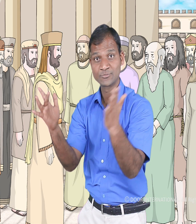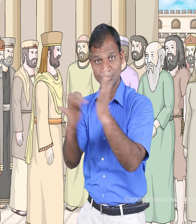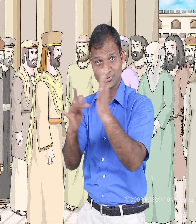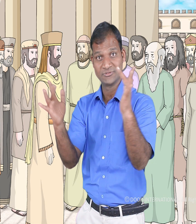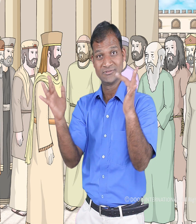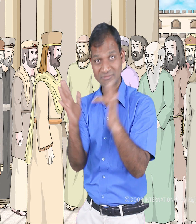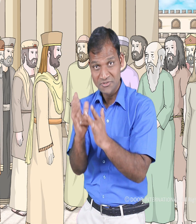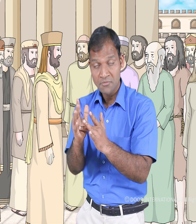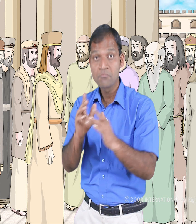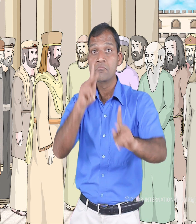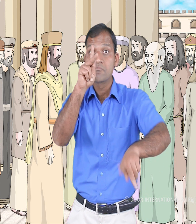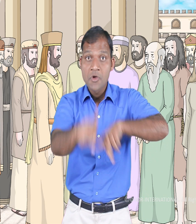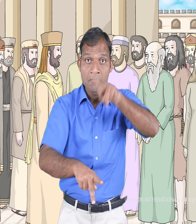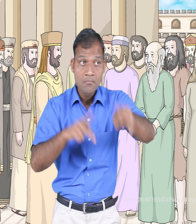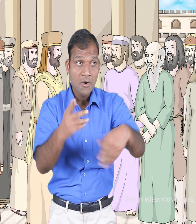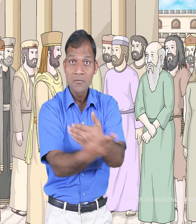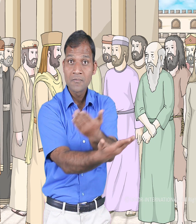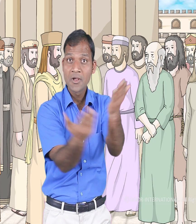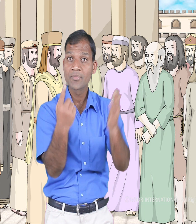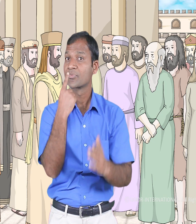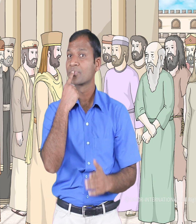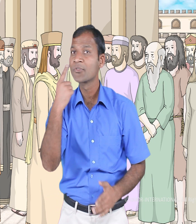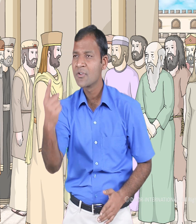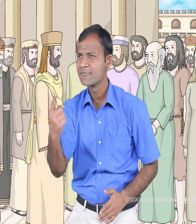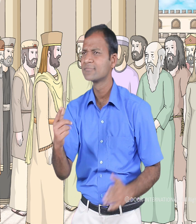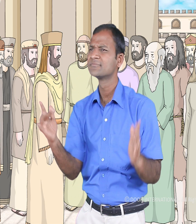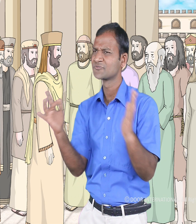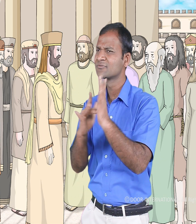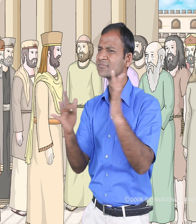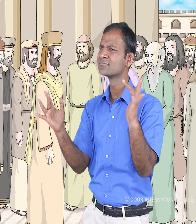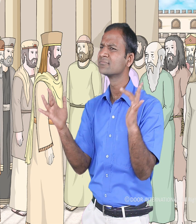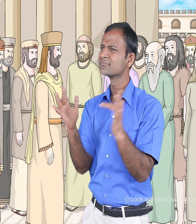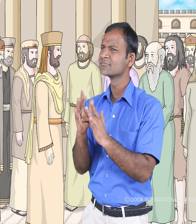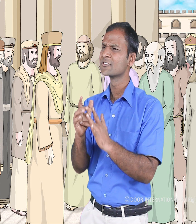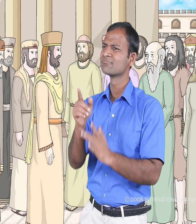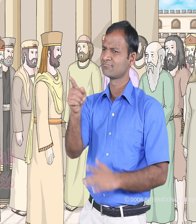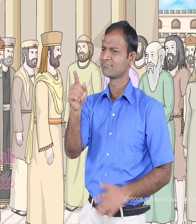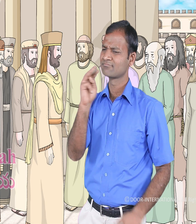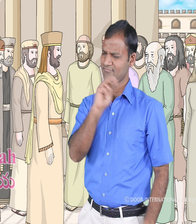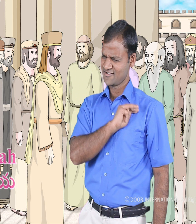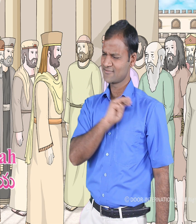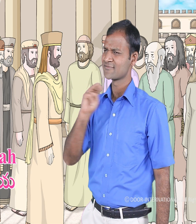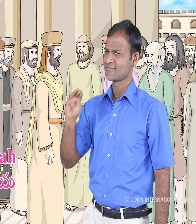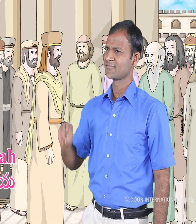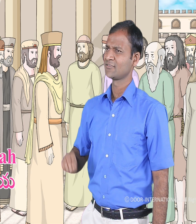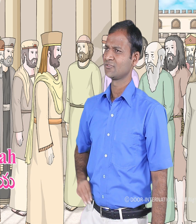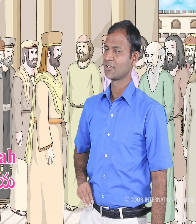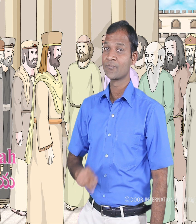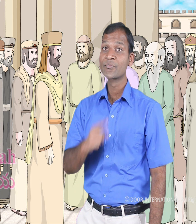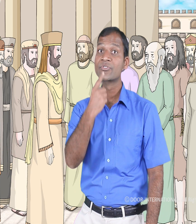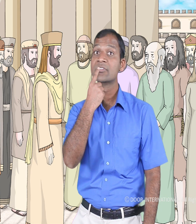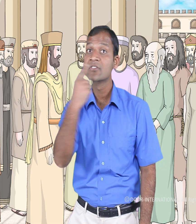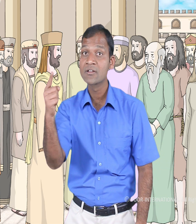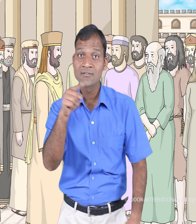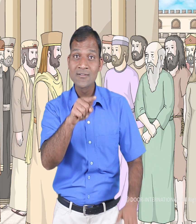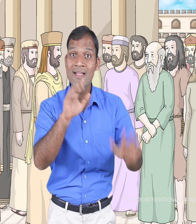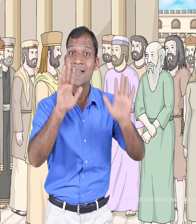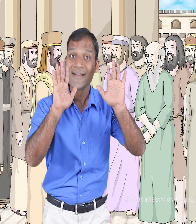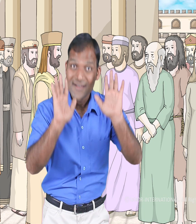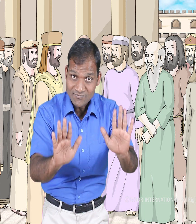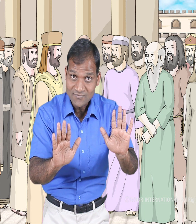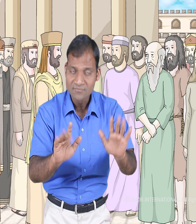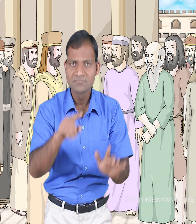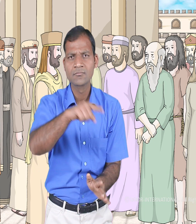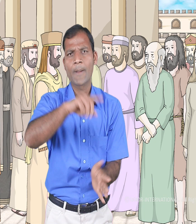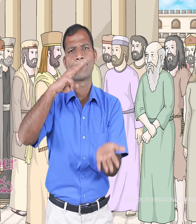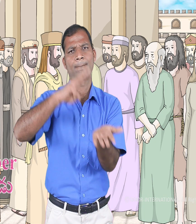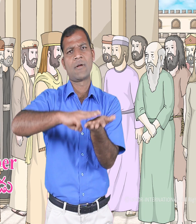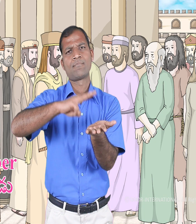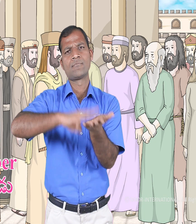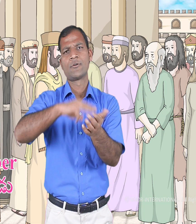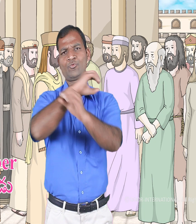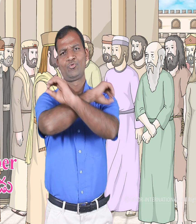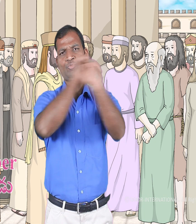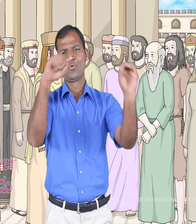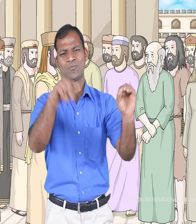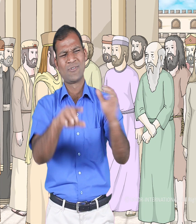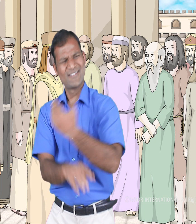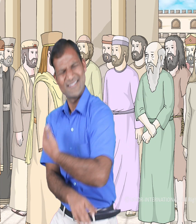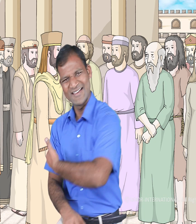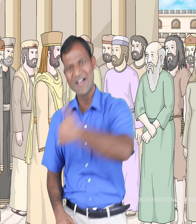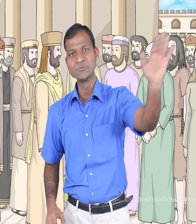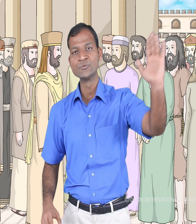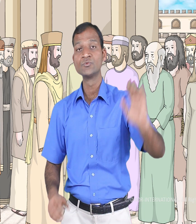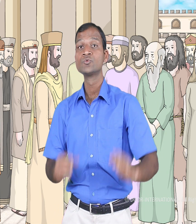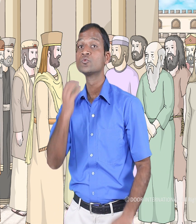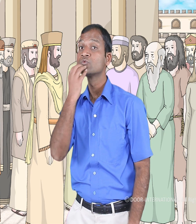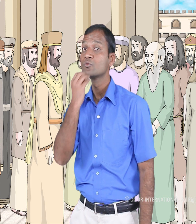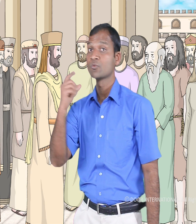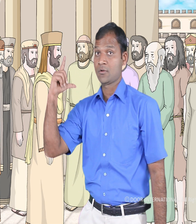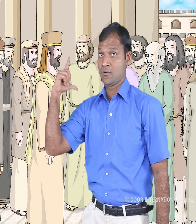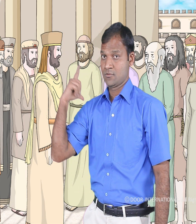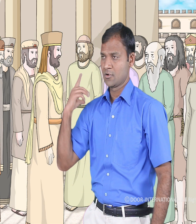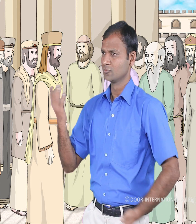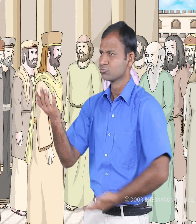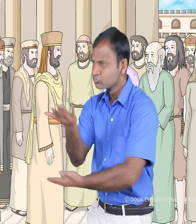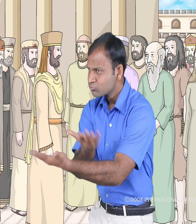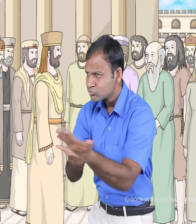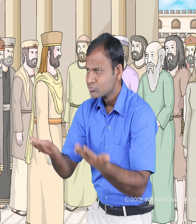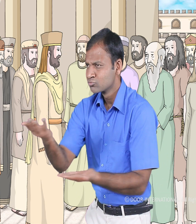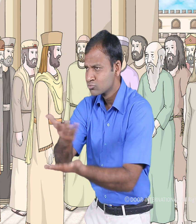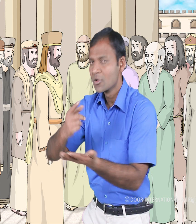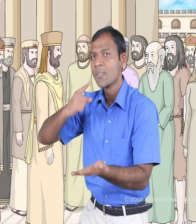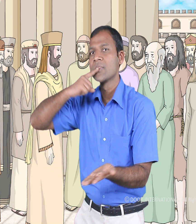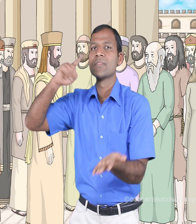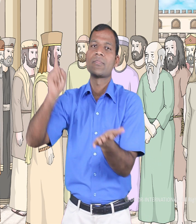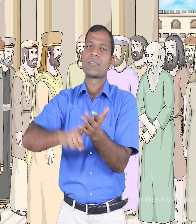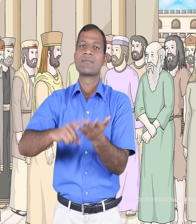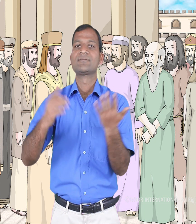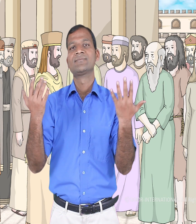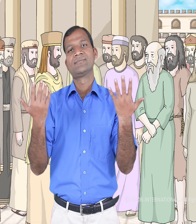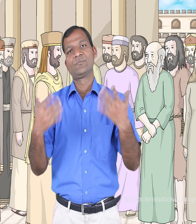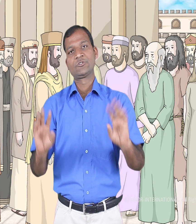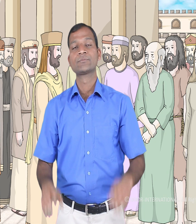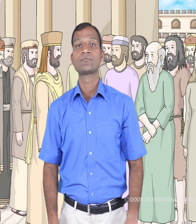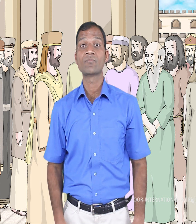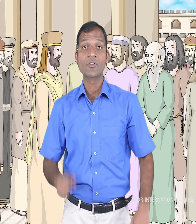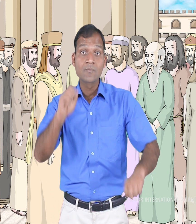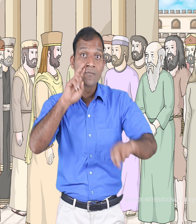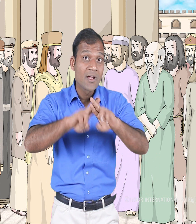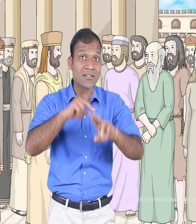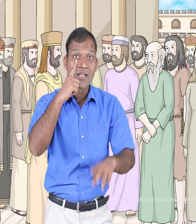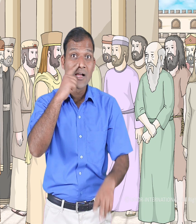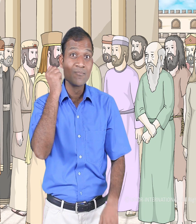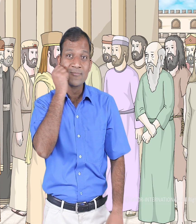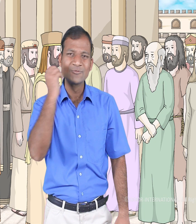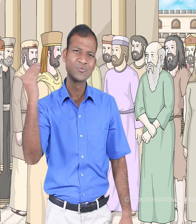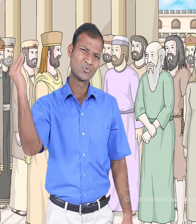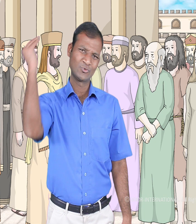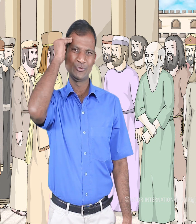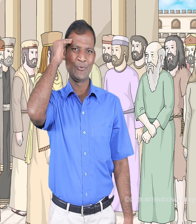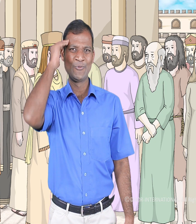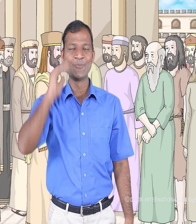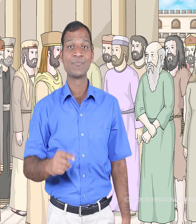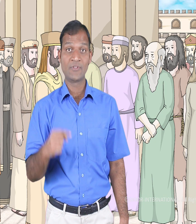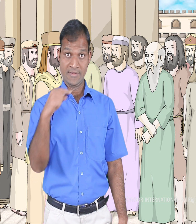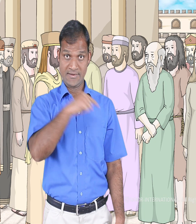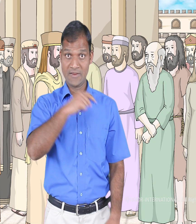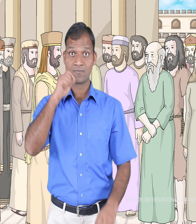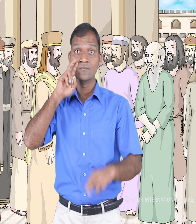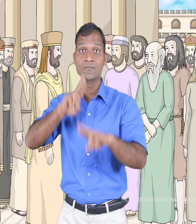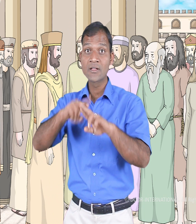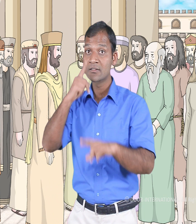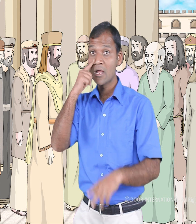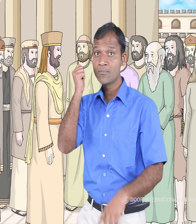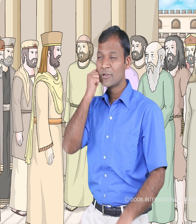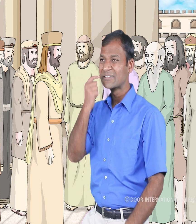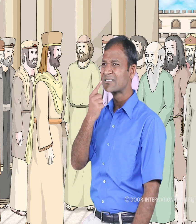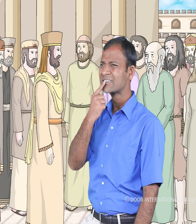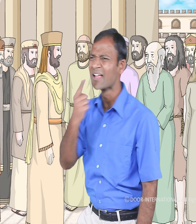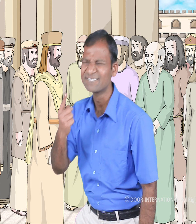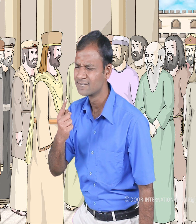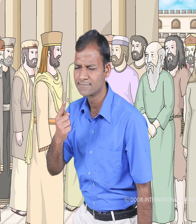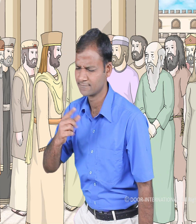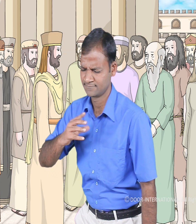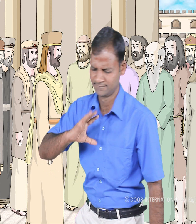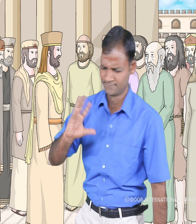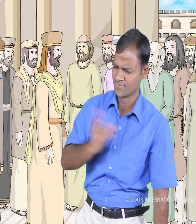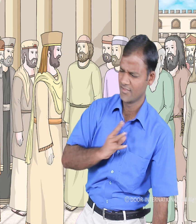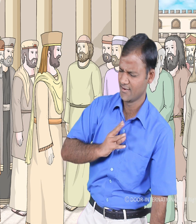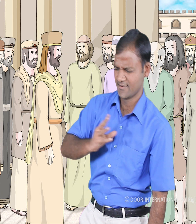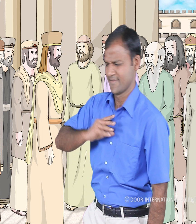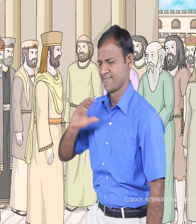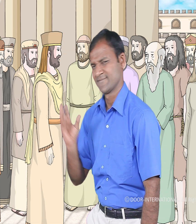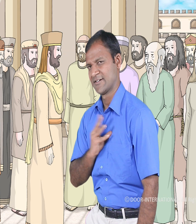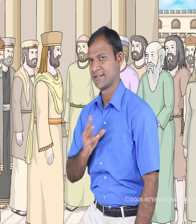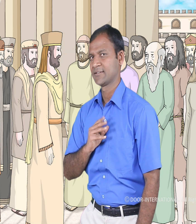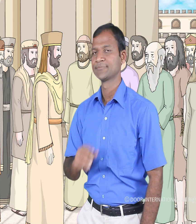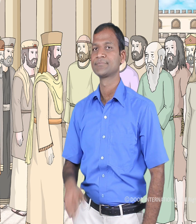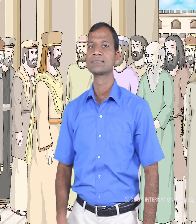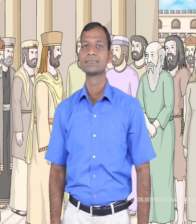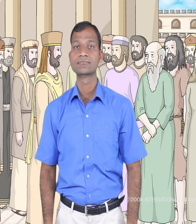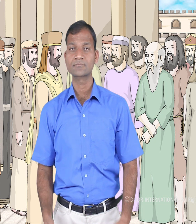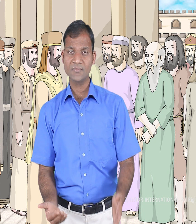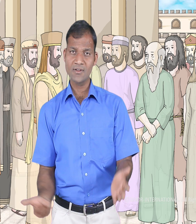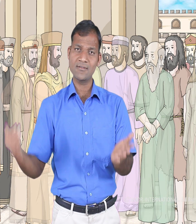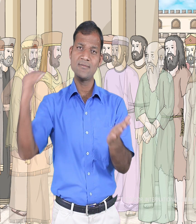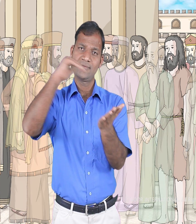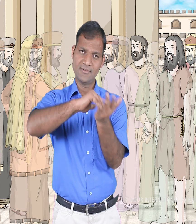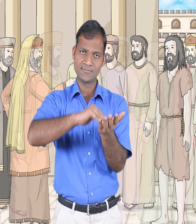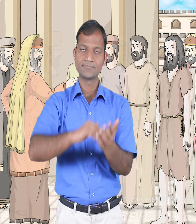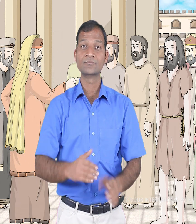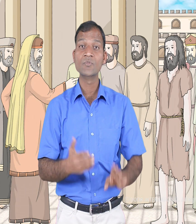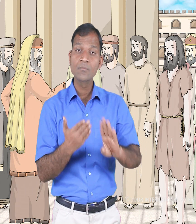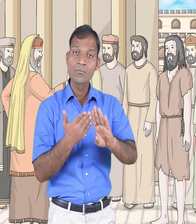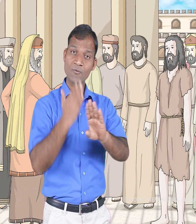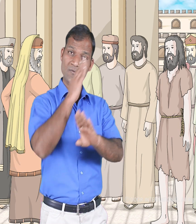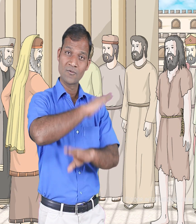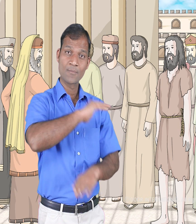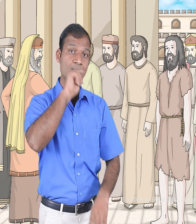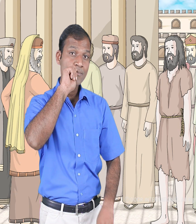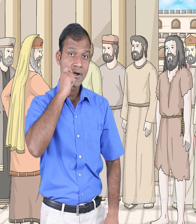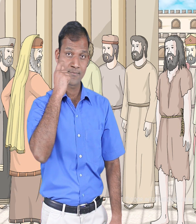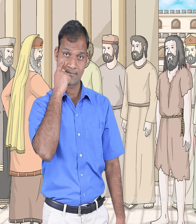For the Jews had already determined that anyone who confessed Jesus as the Christ would be put out of the synagogue. That was why his parents said, “He is old enough.